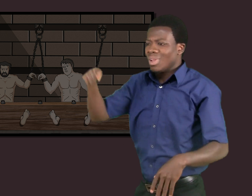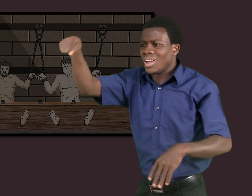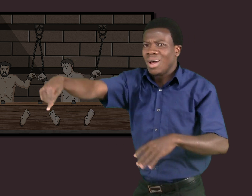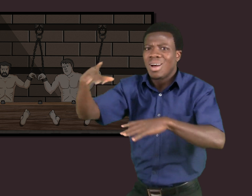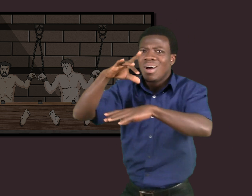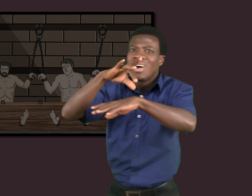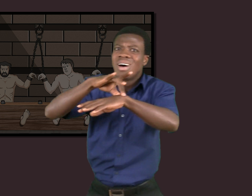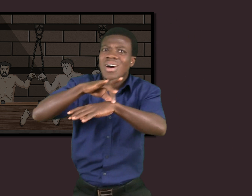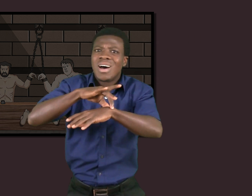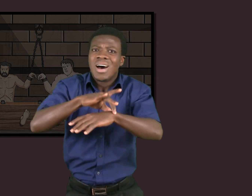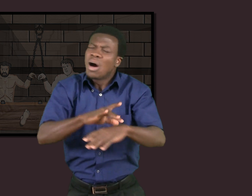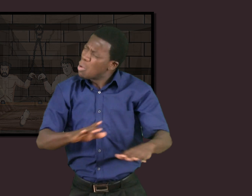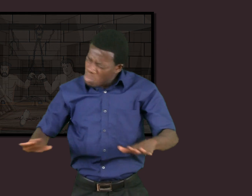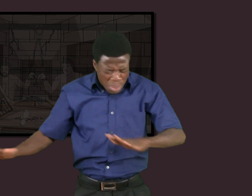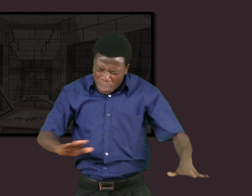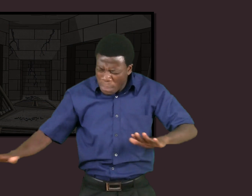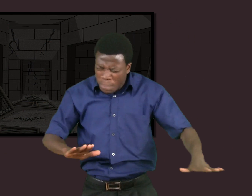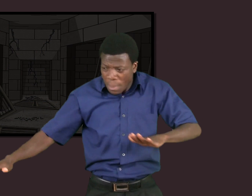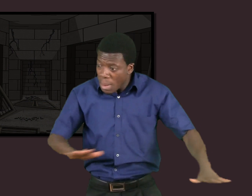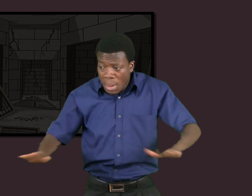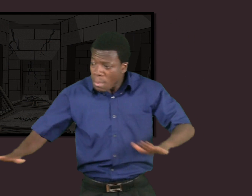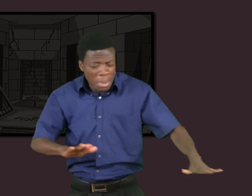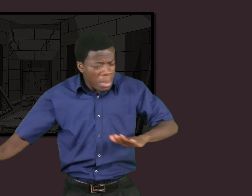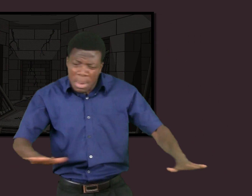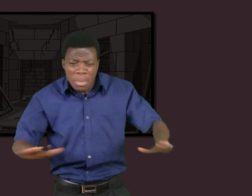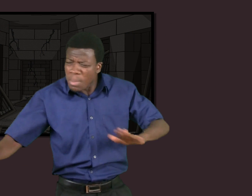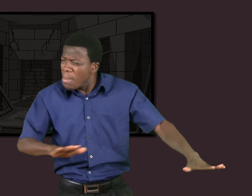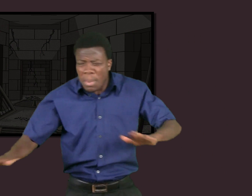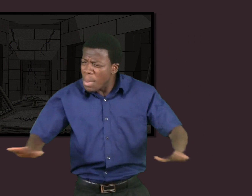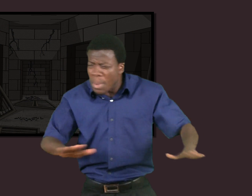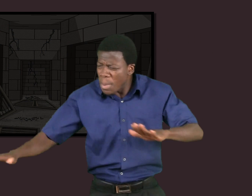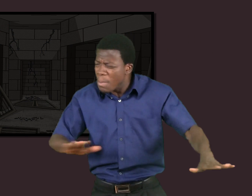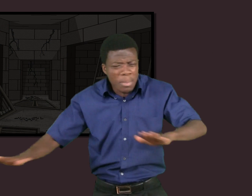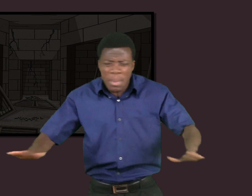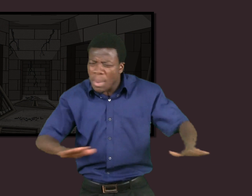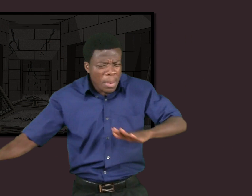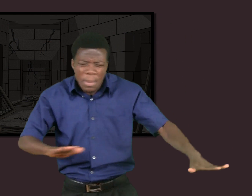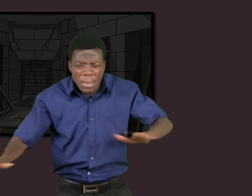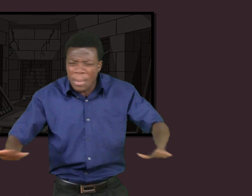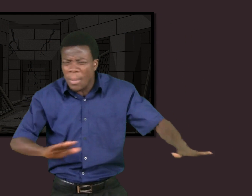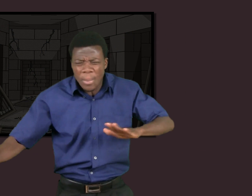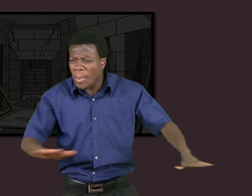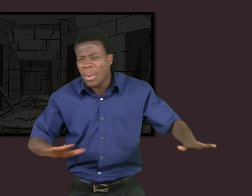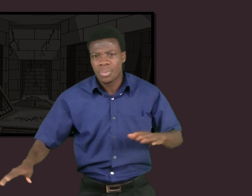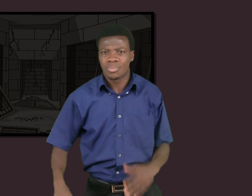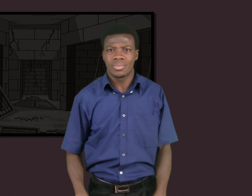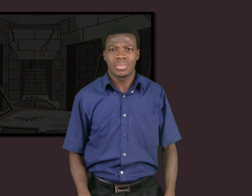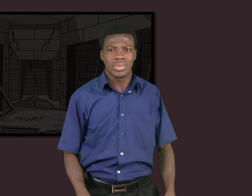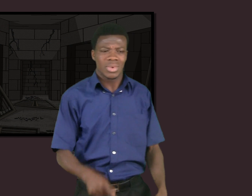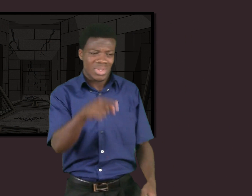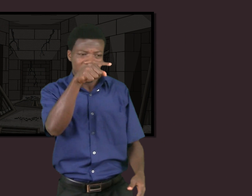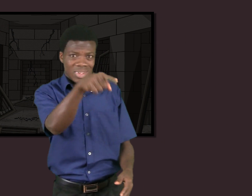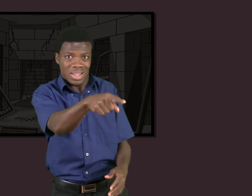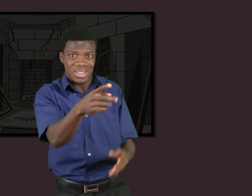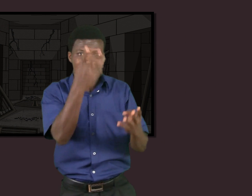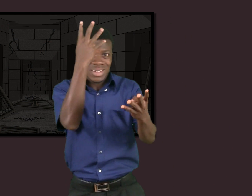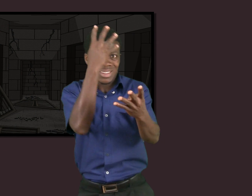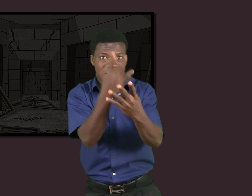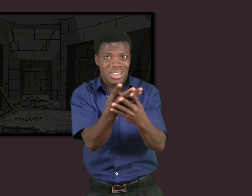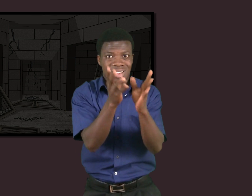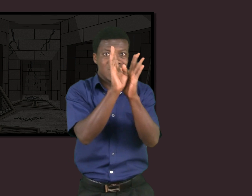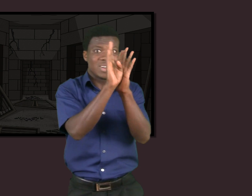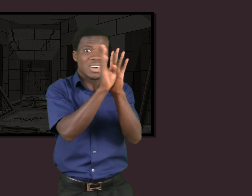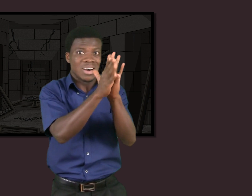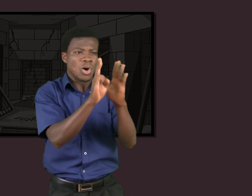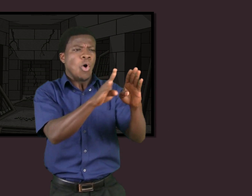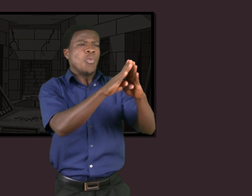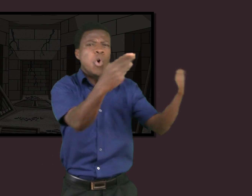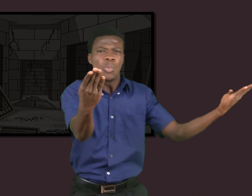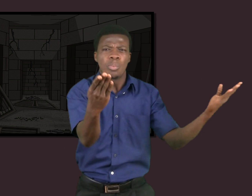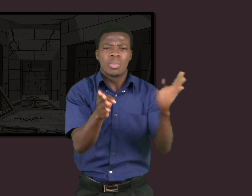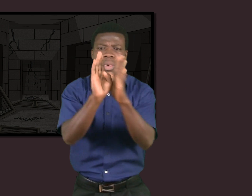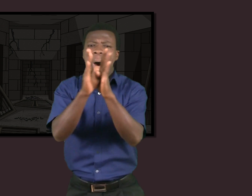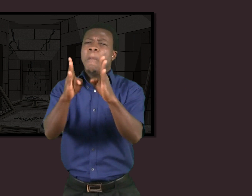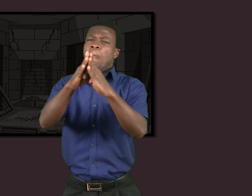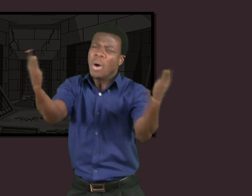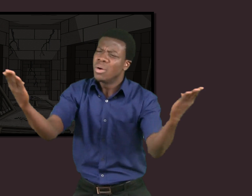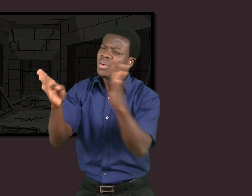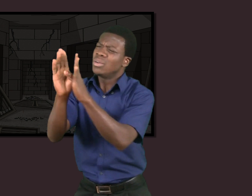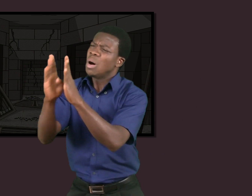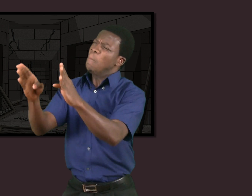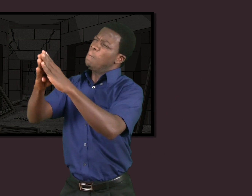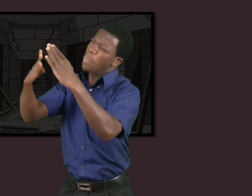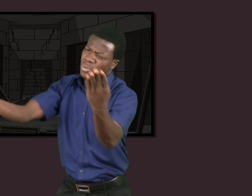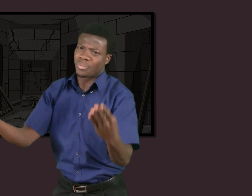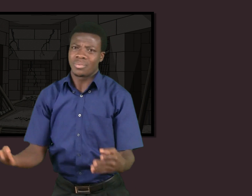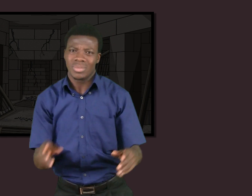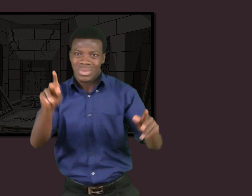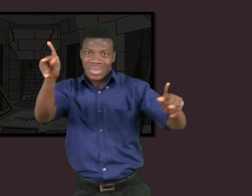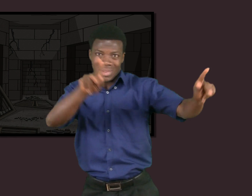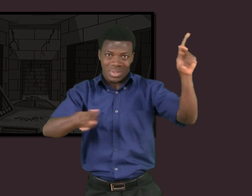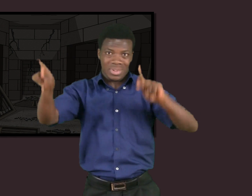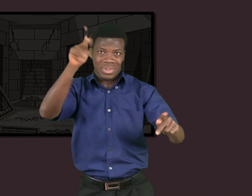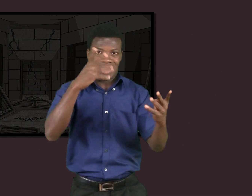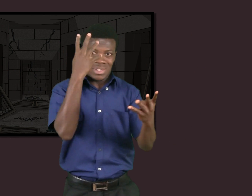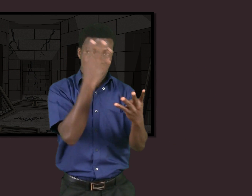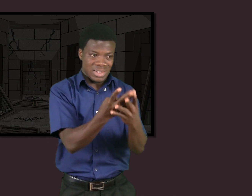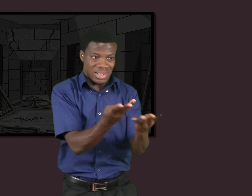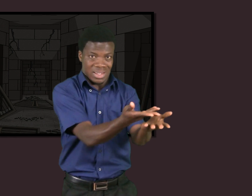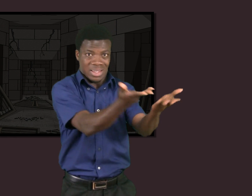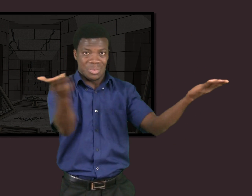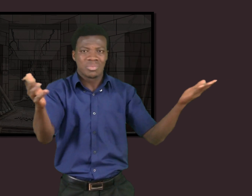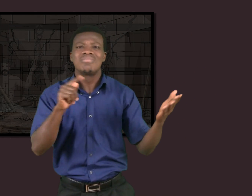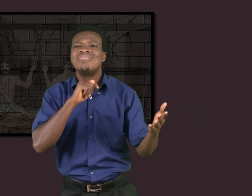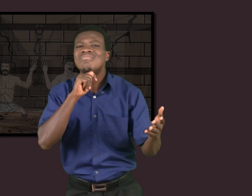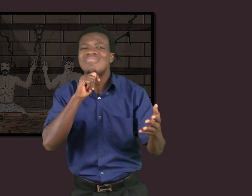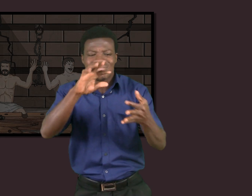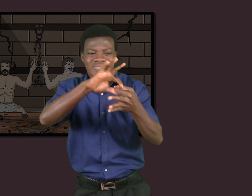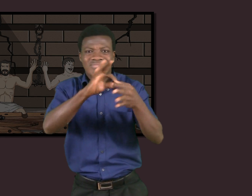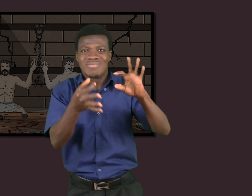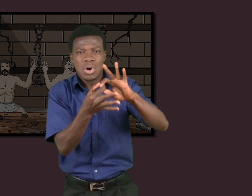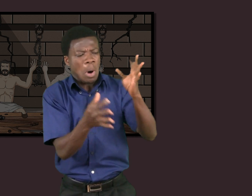Suddenly a strong earthquake shook the foundations of the prison.